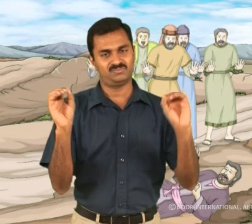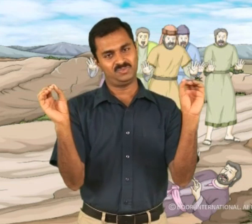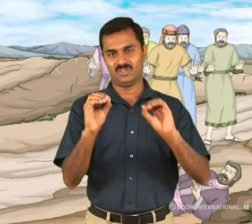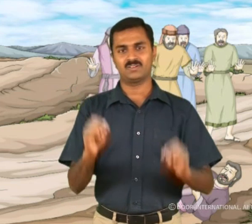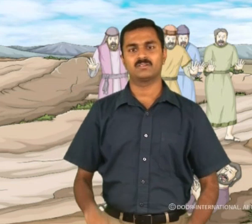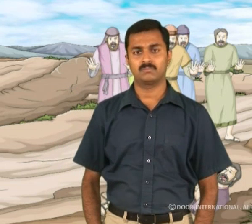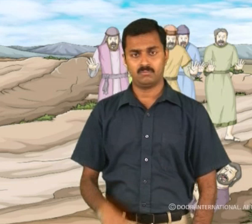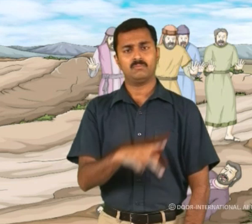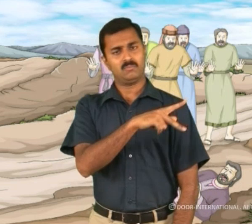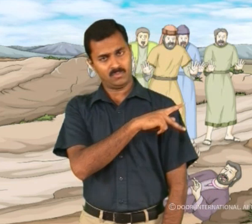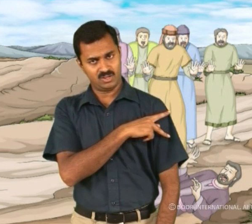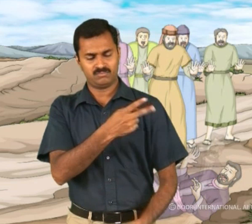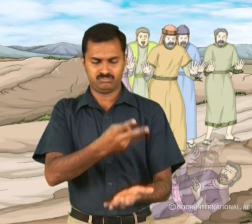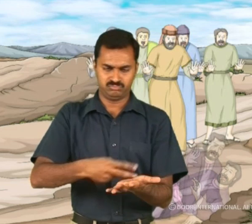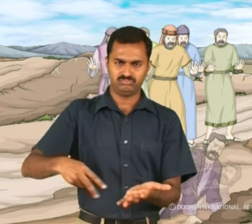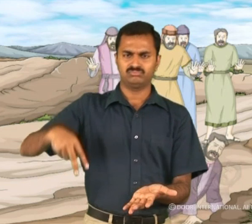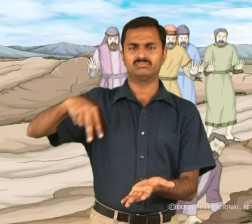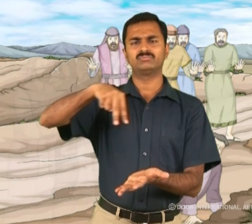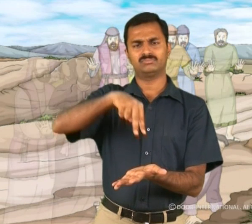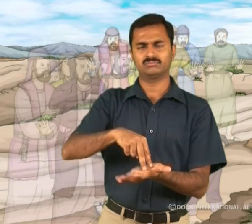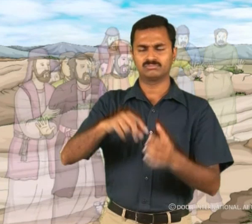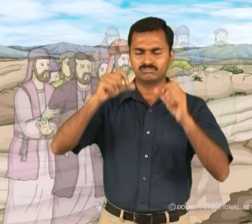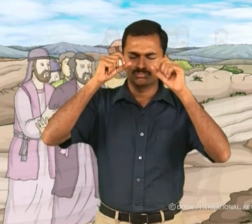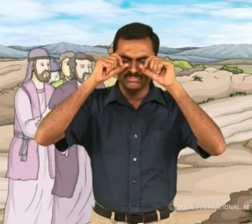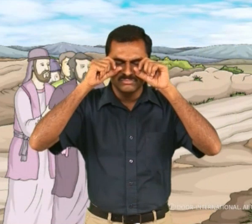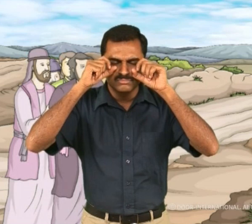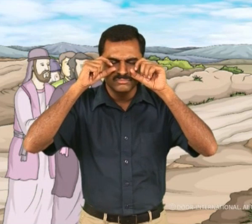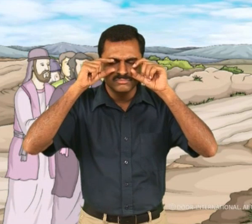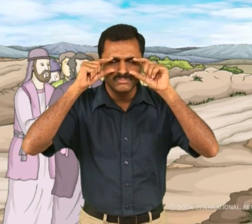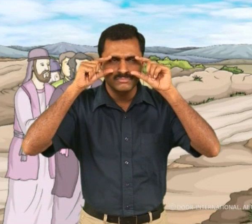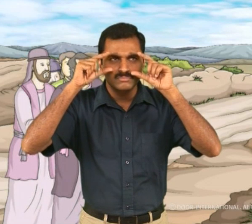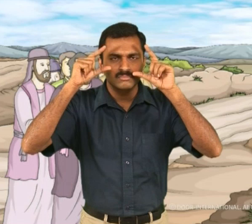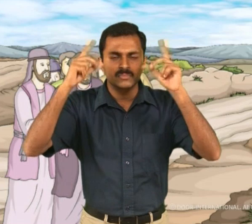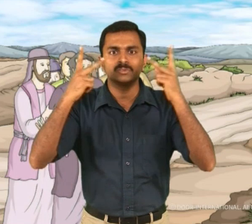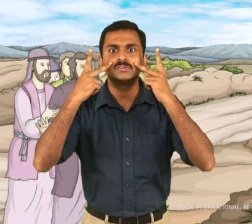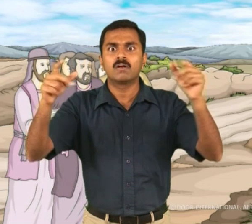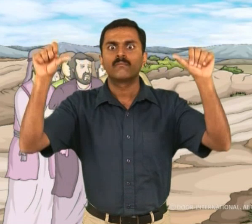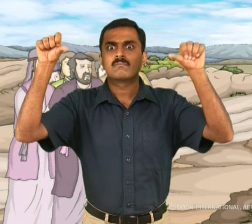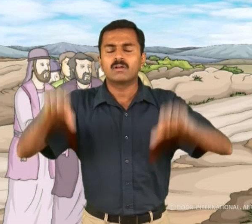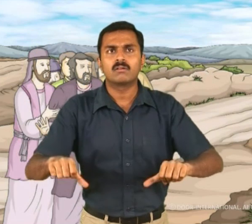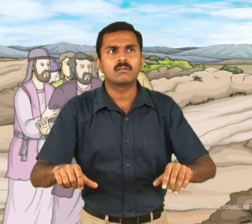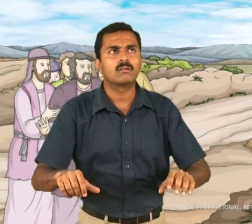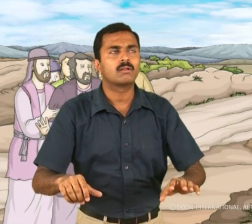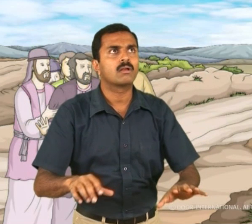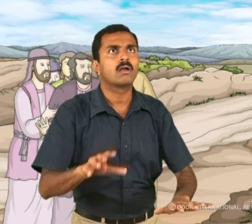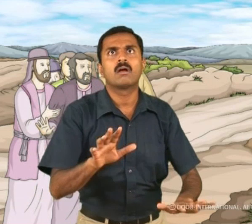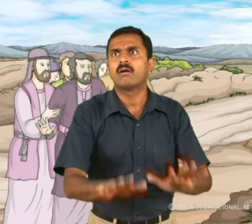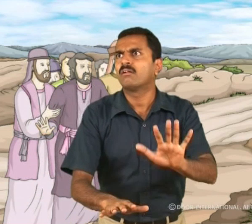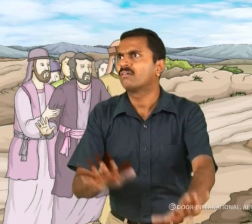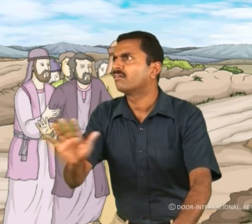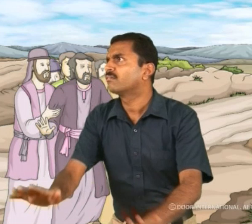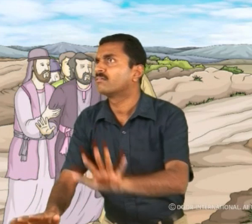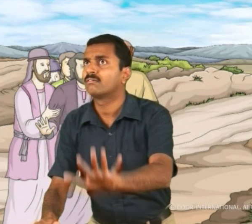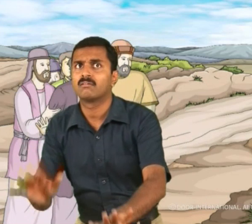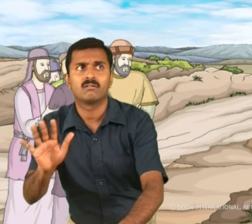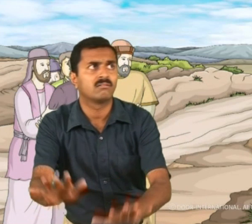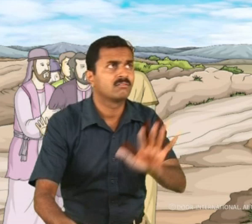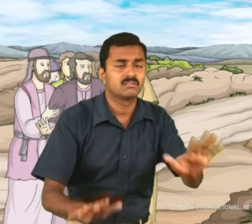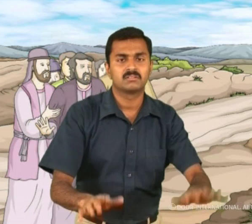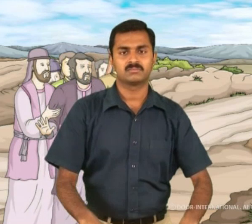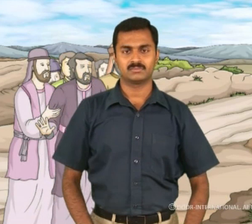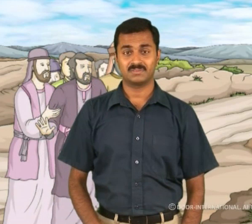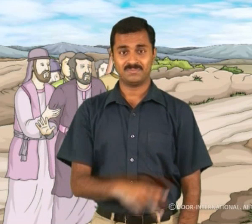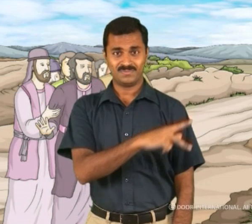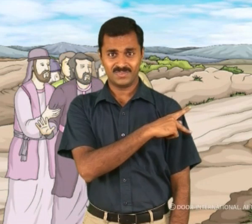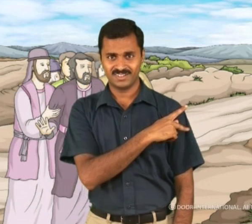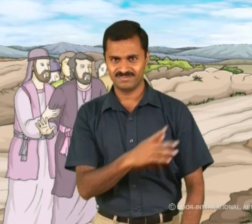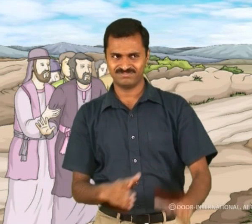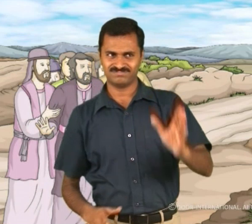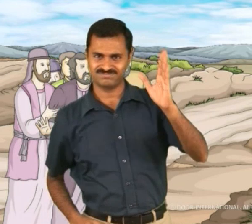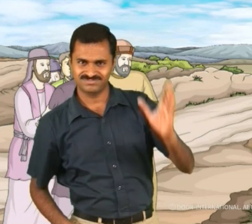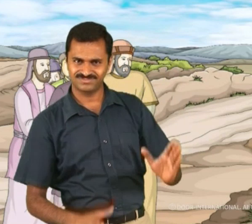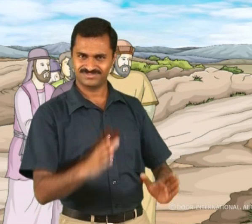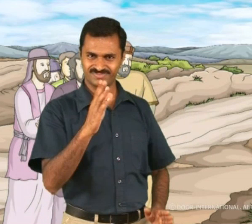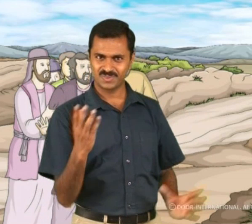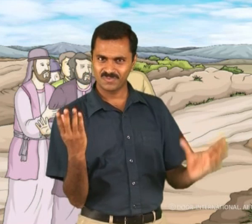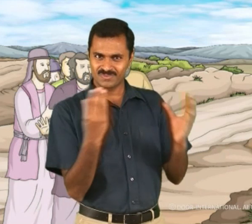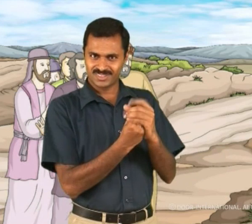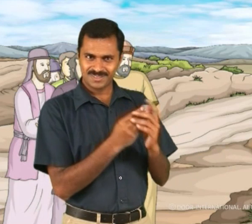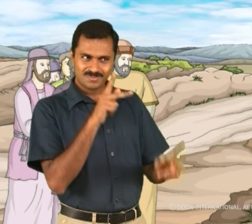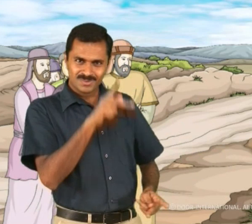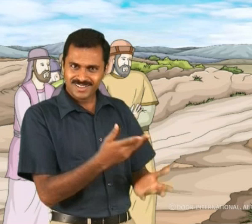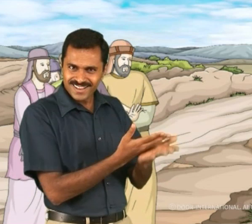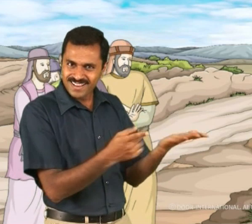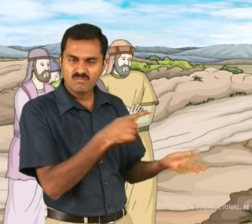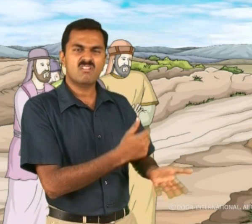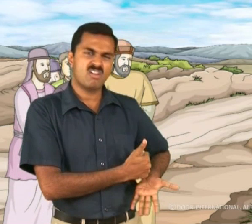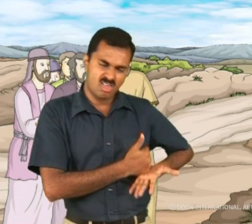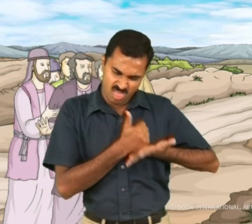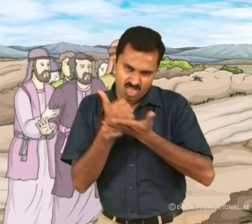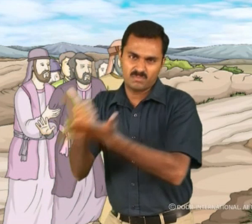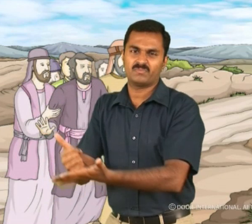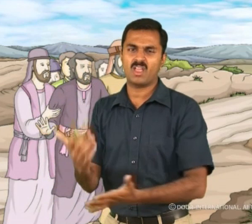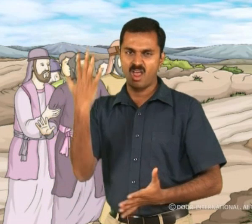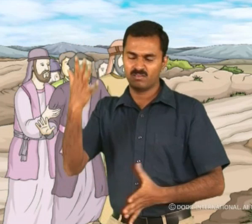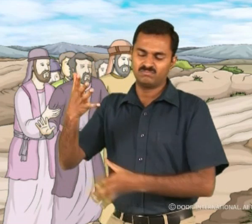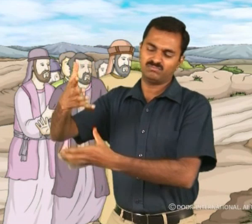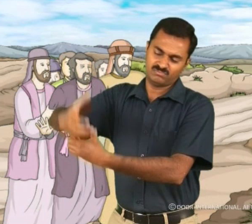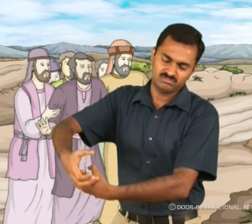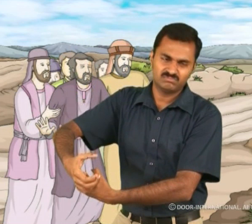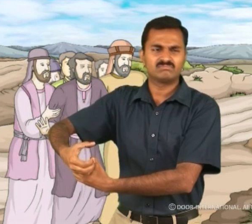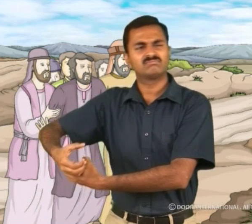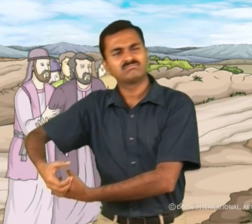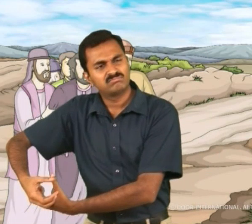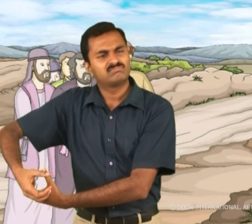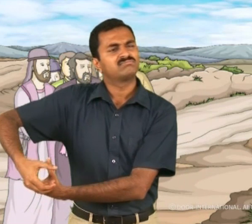So they led him by the hand into Damascus.